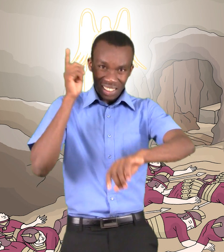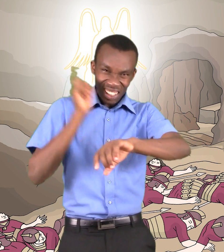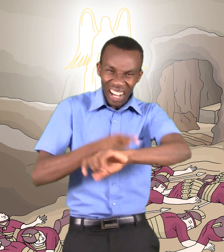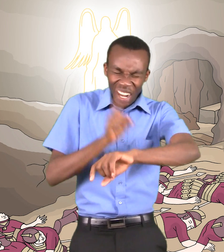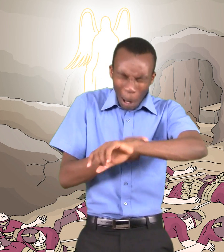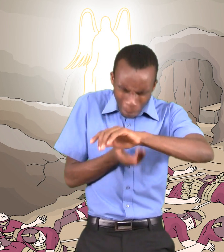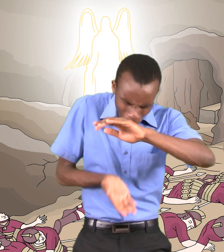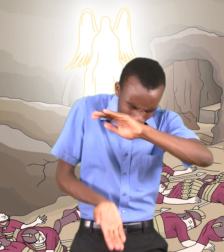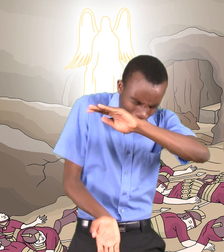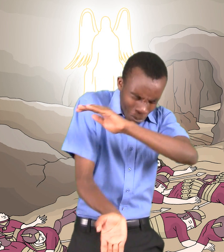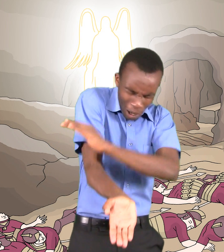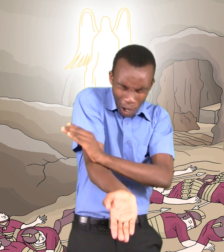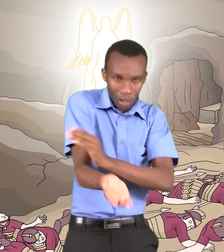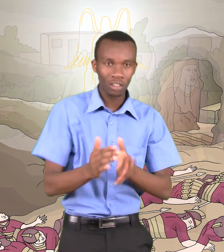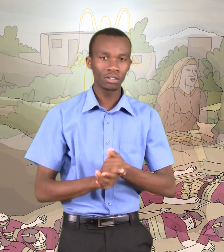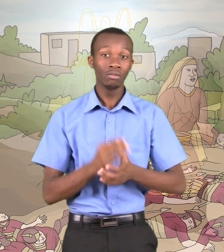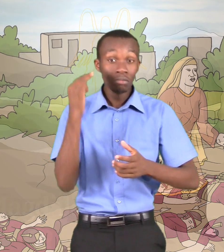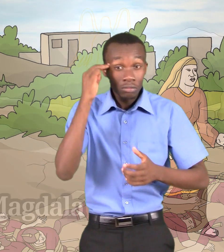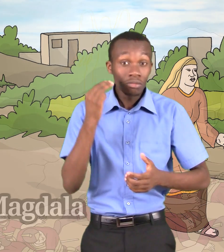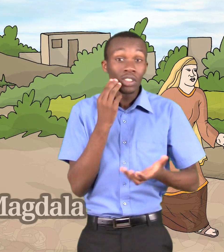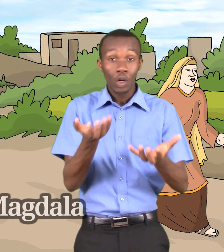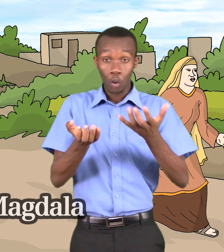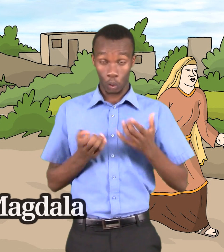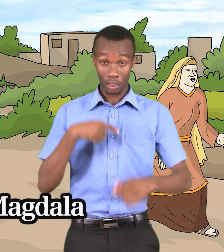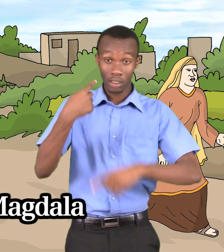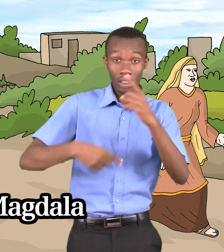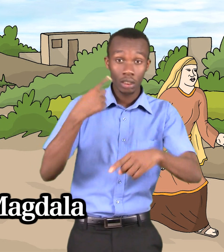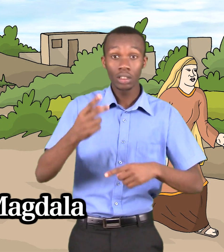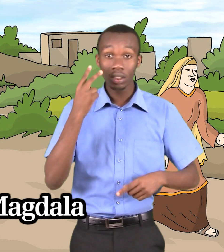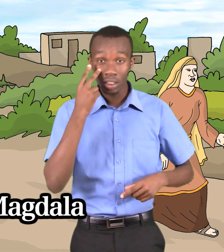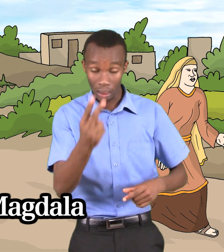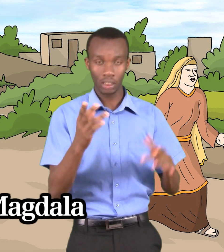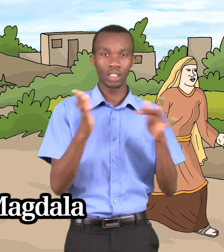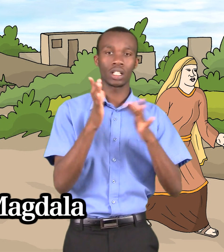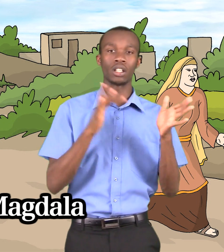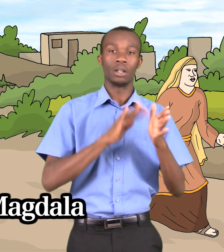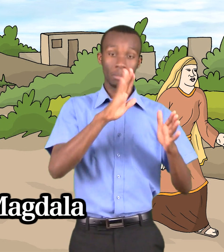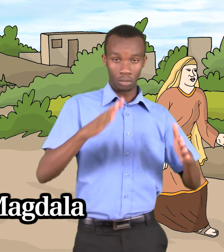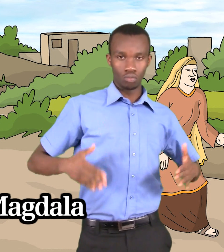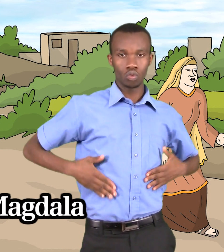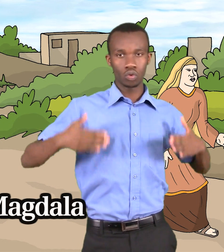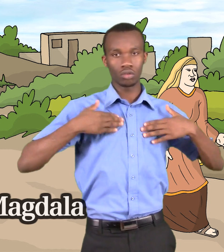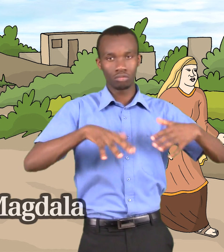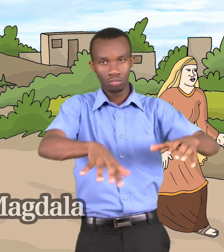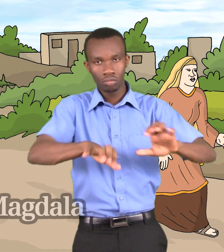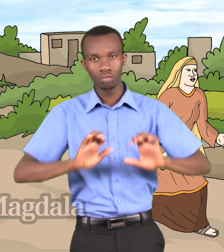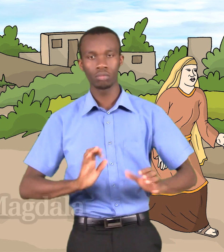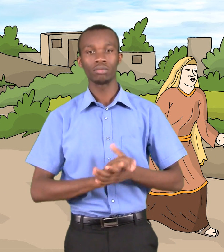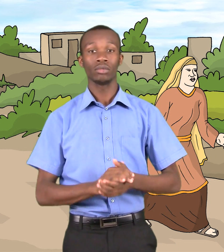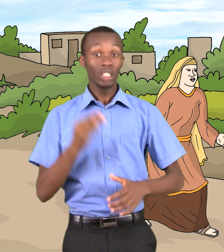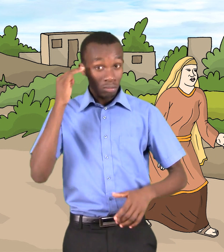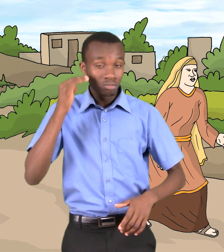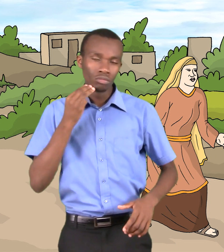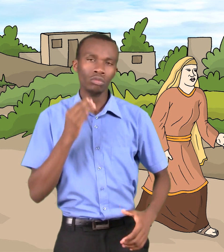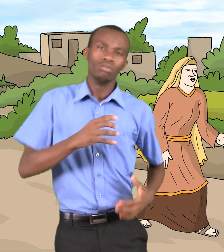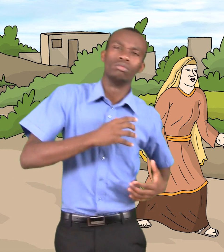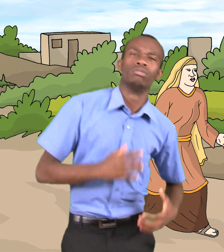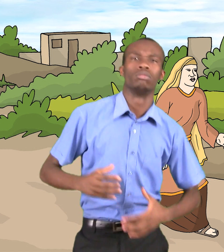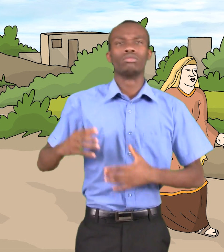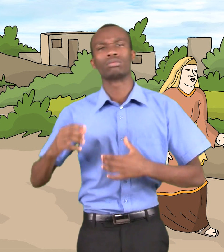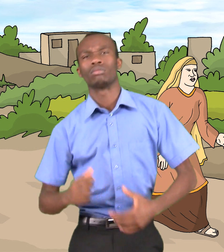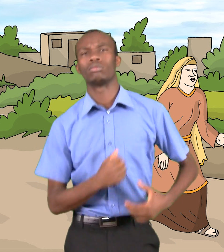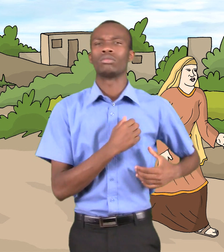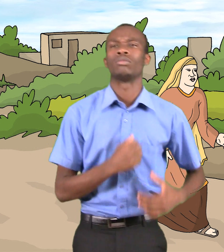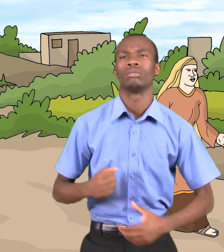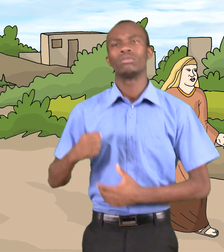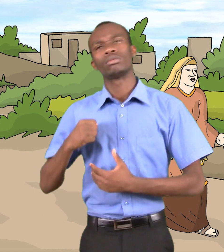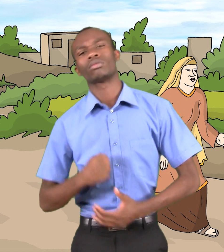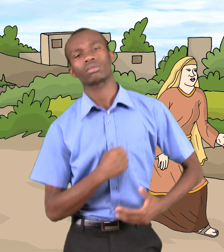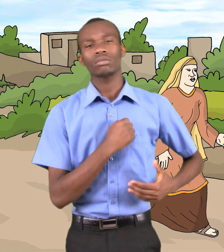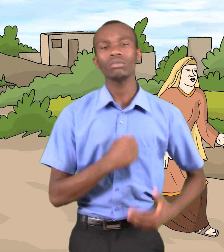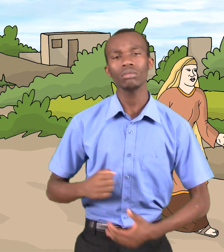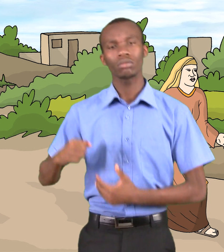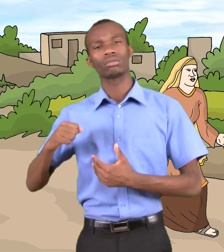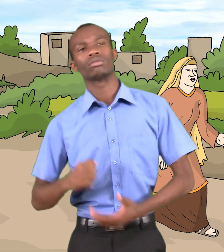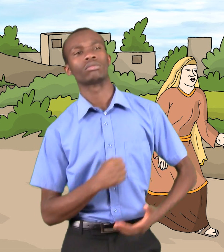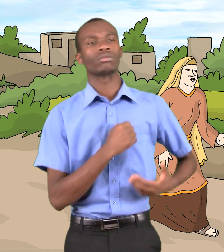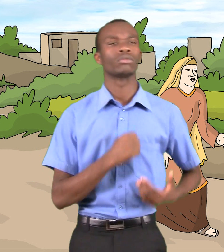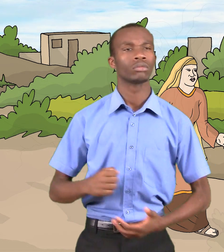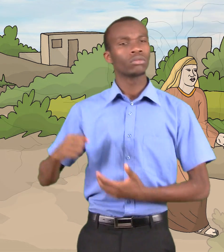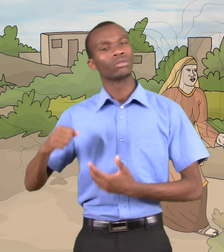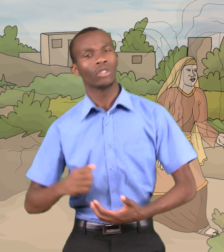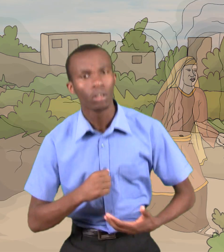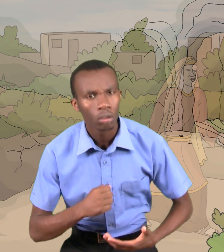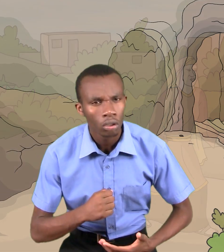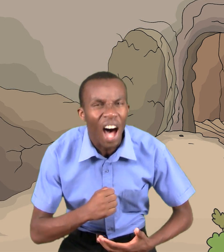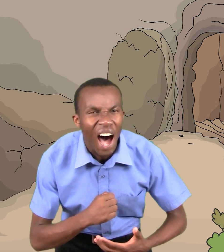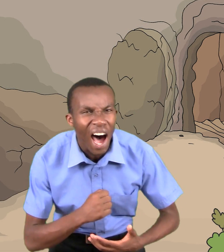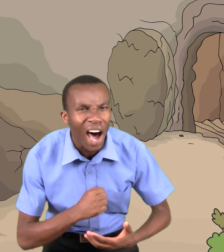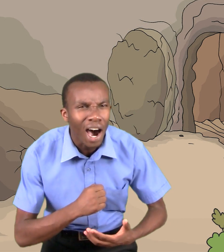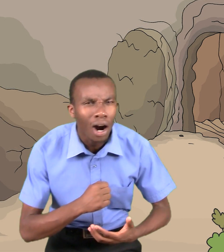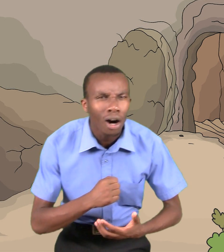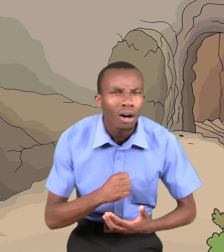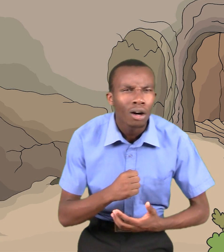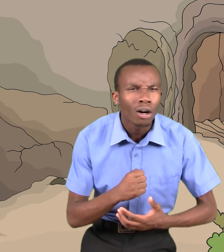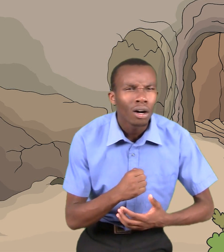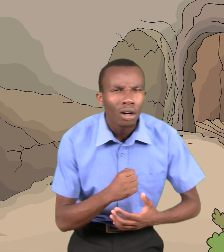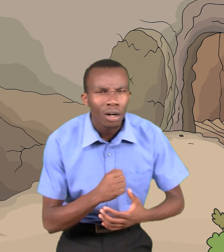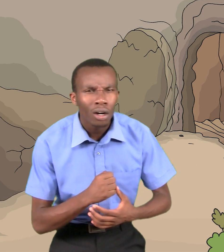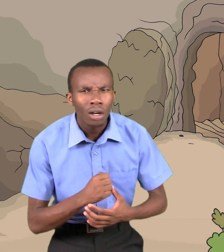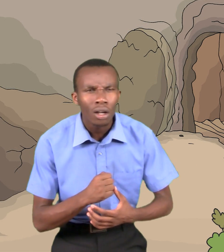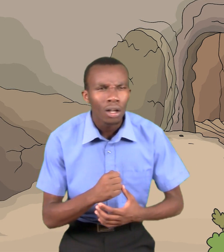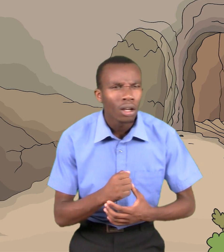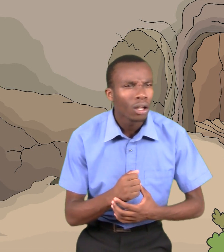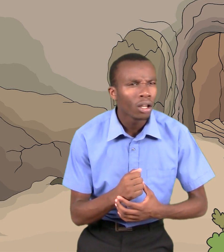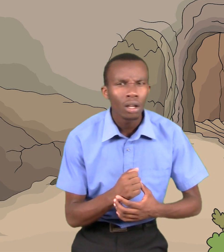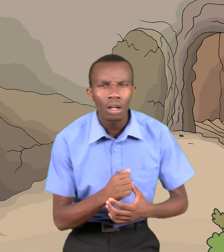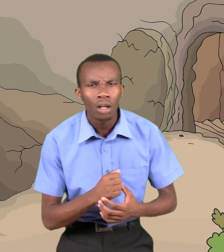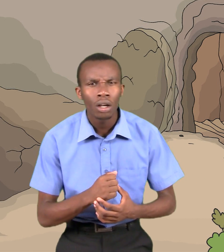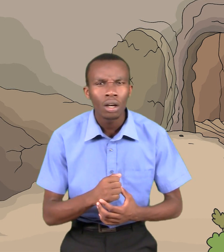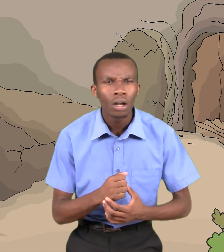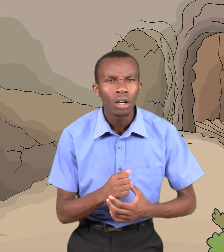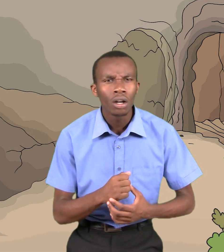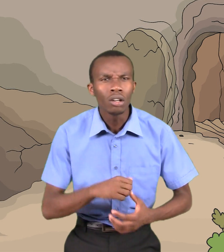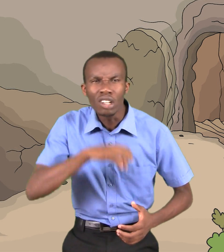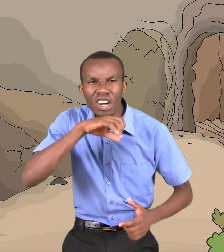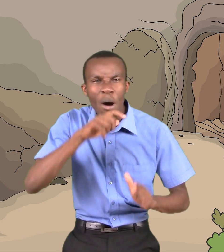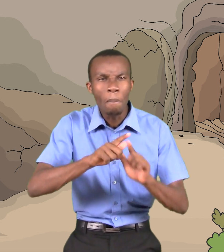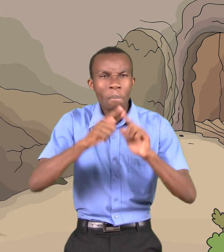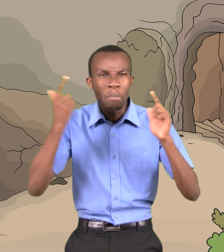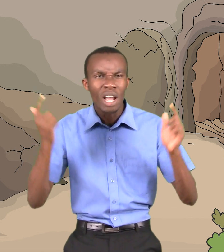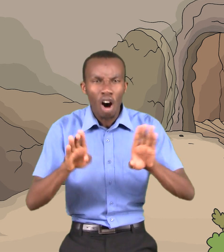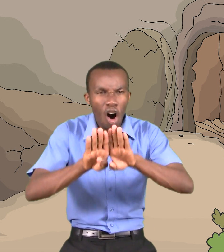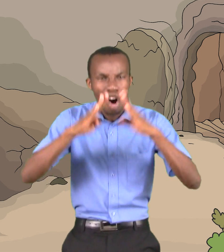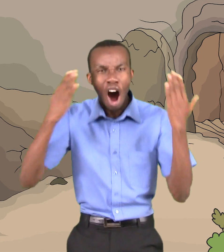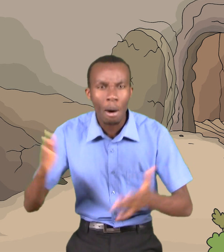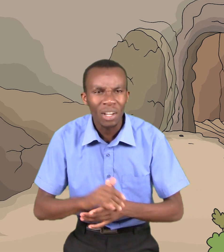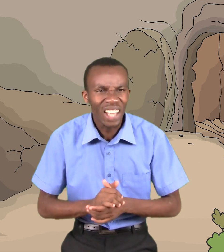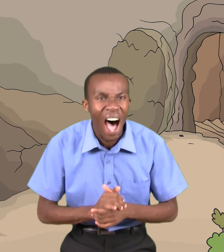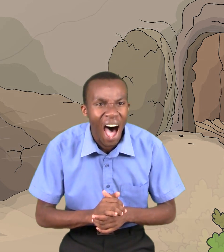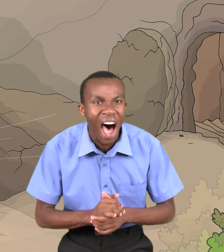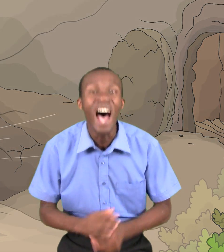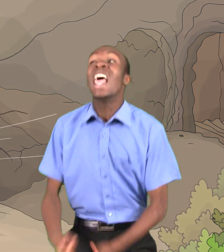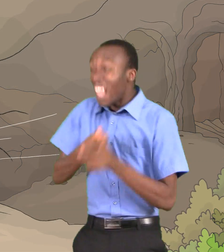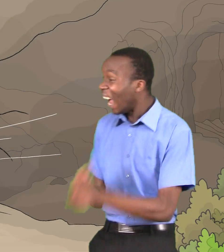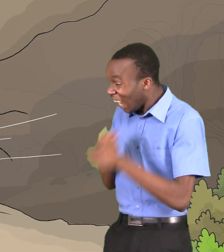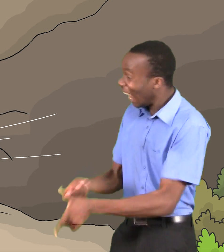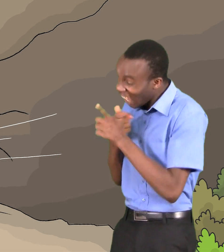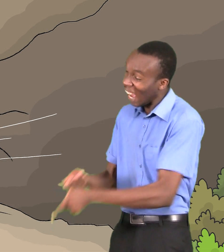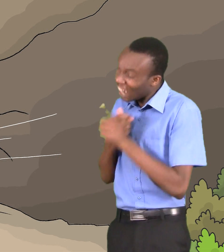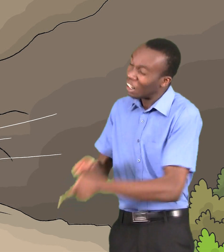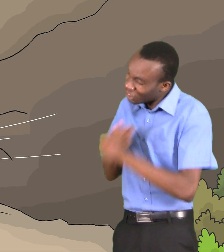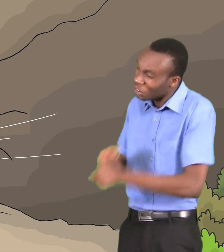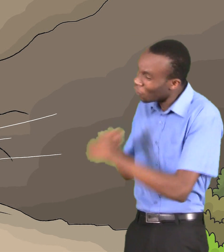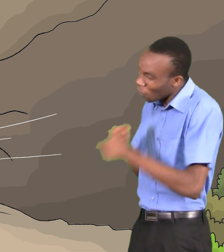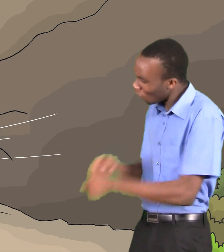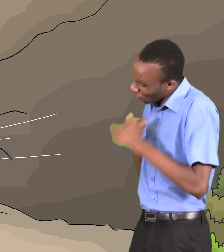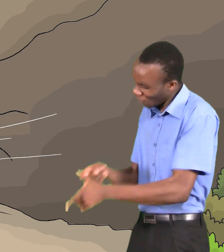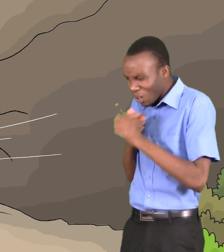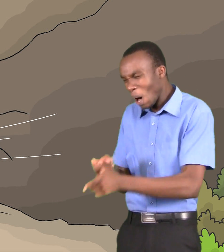Early on the first day of the week, while it was still dark, Mary Magdalene went to the tomb and saw that the stone had been removed from the entrance.